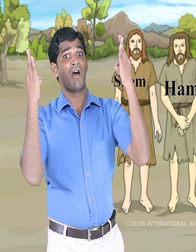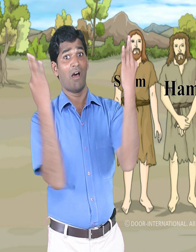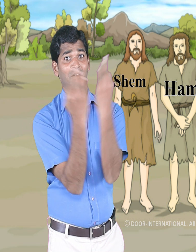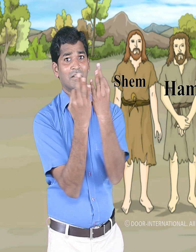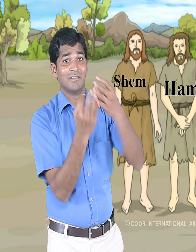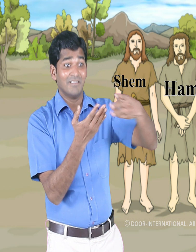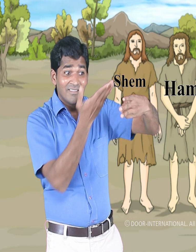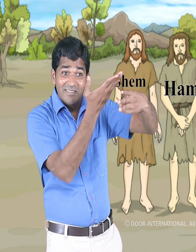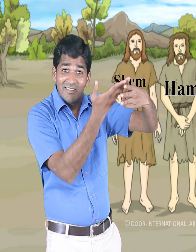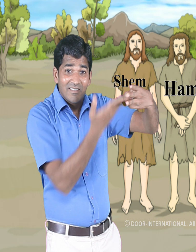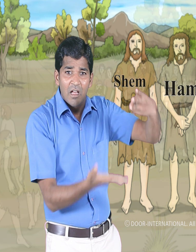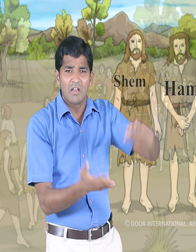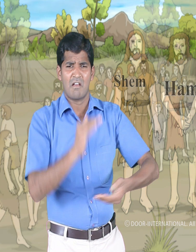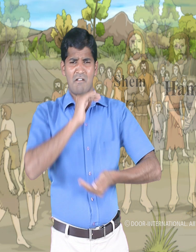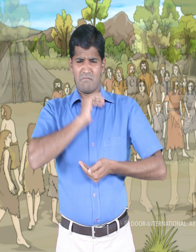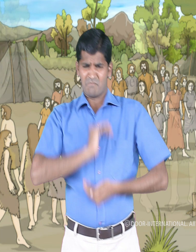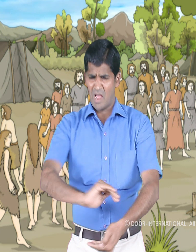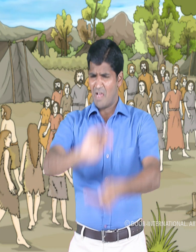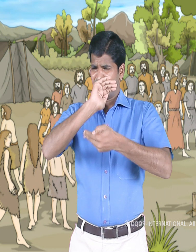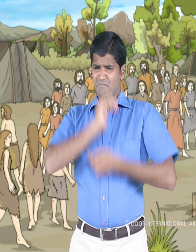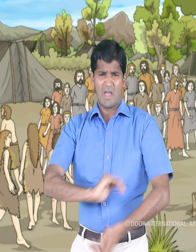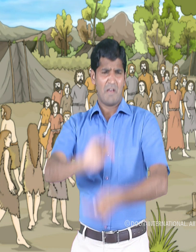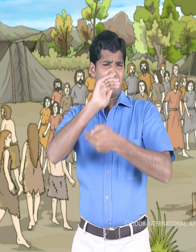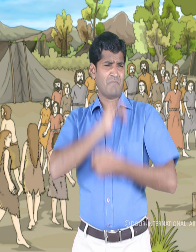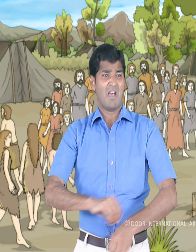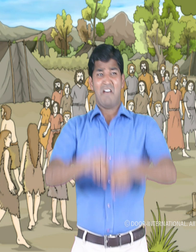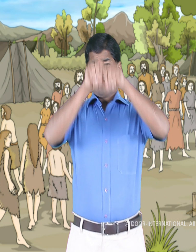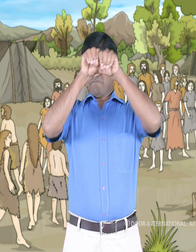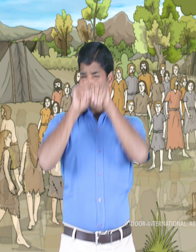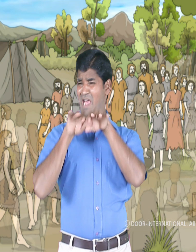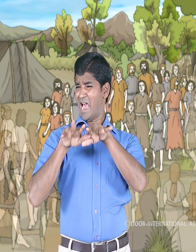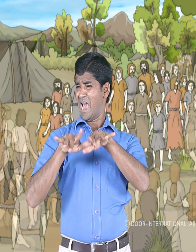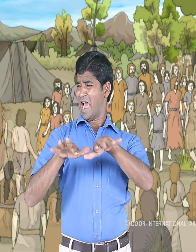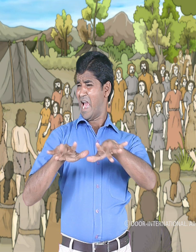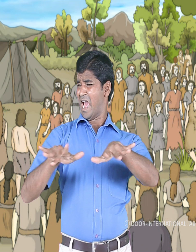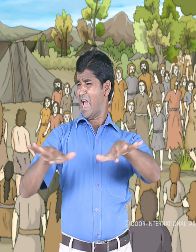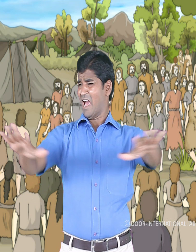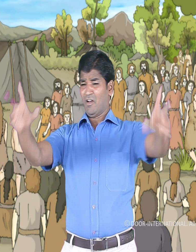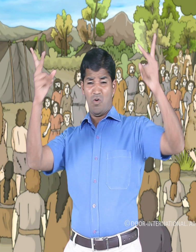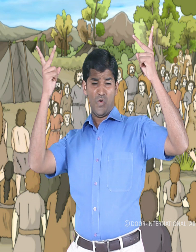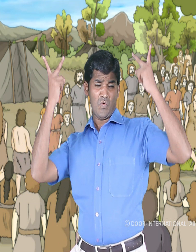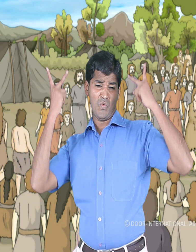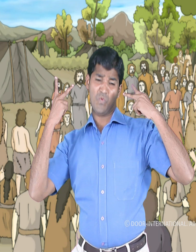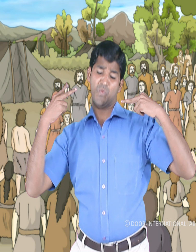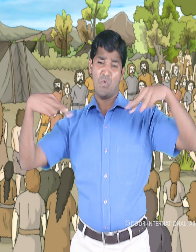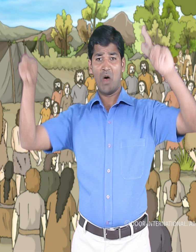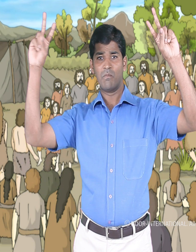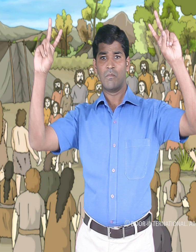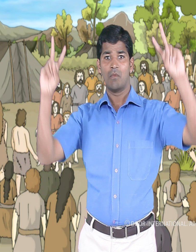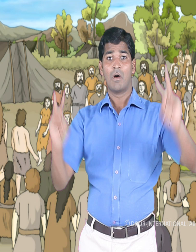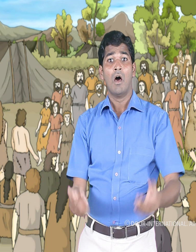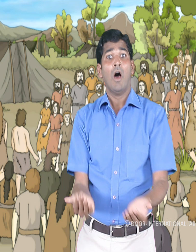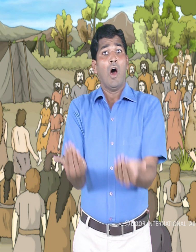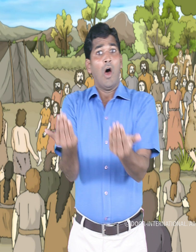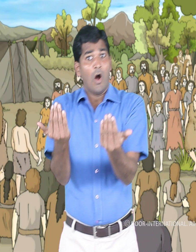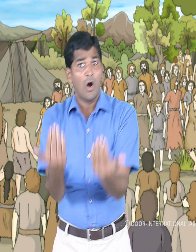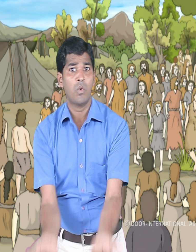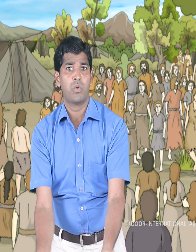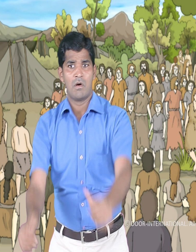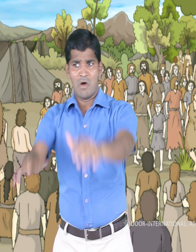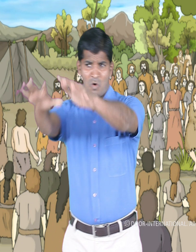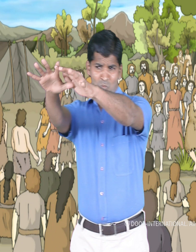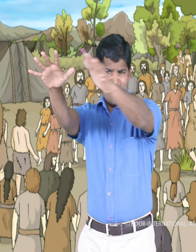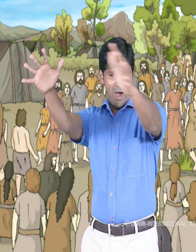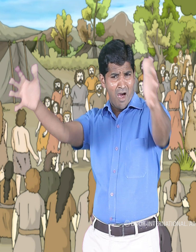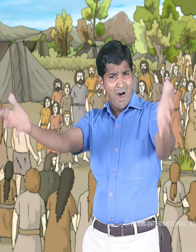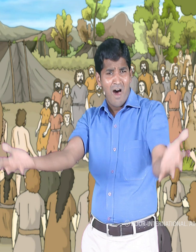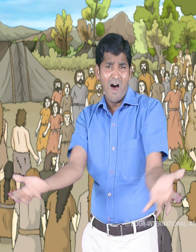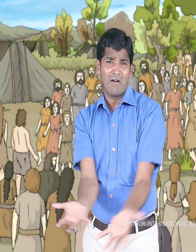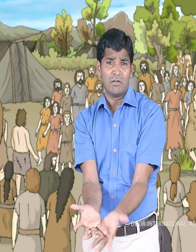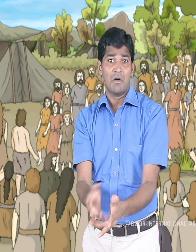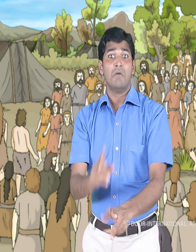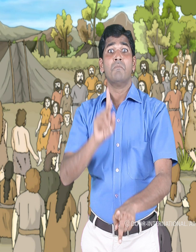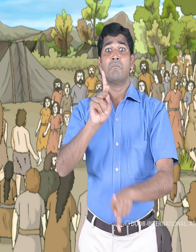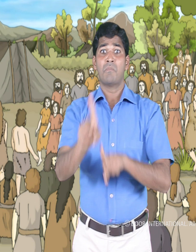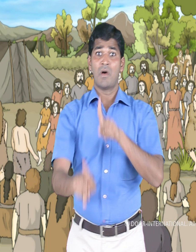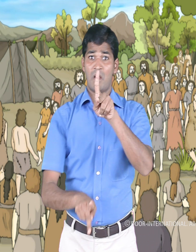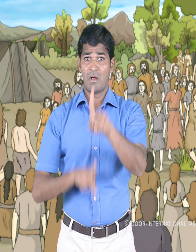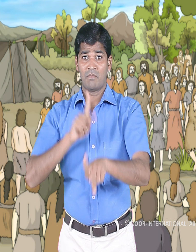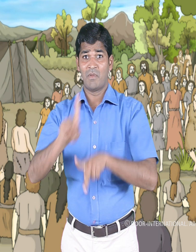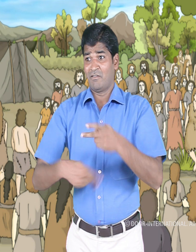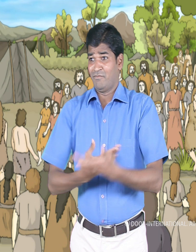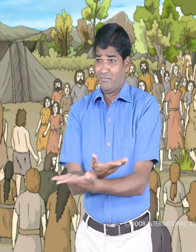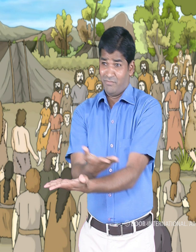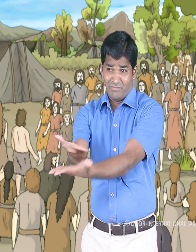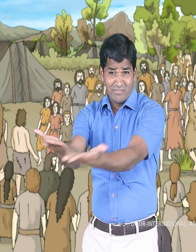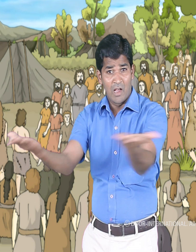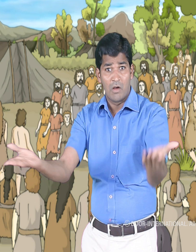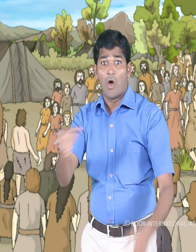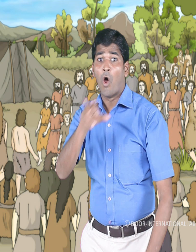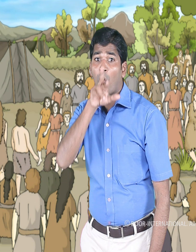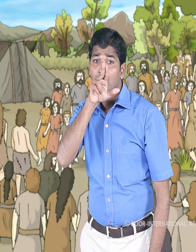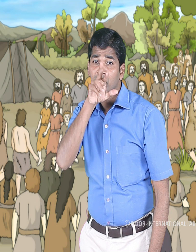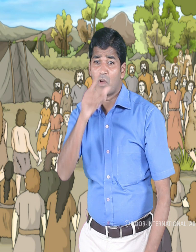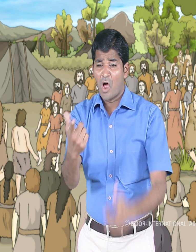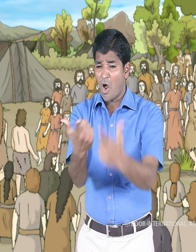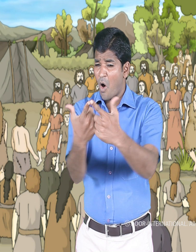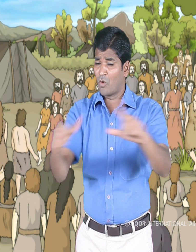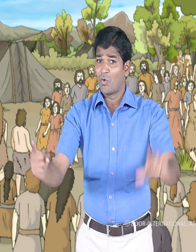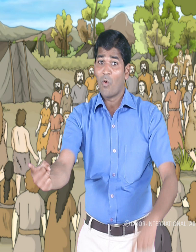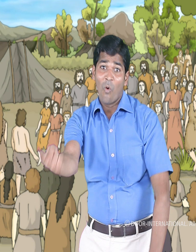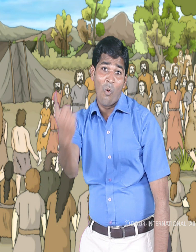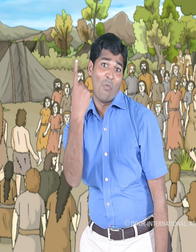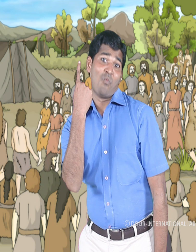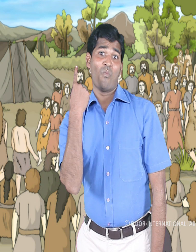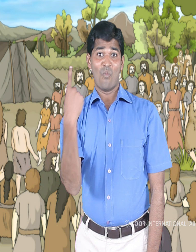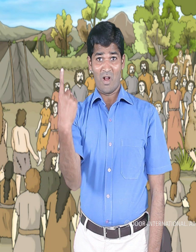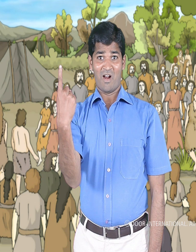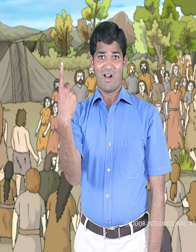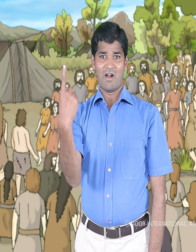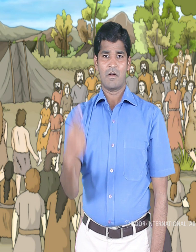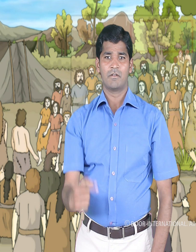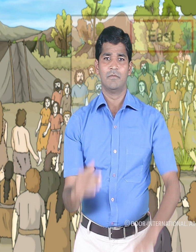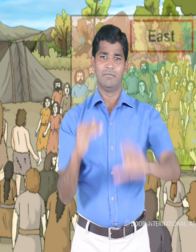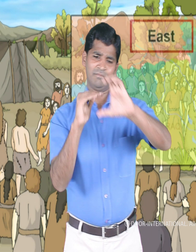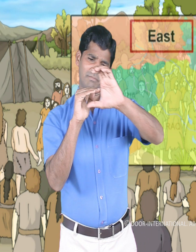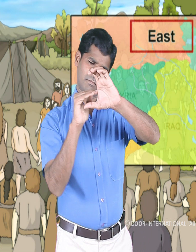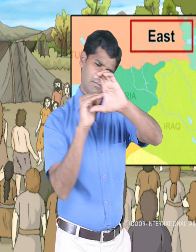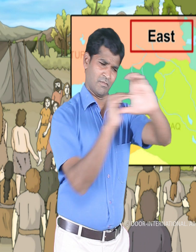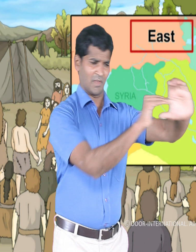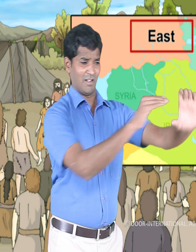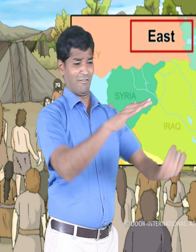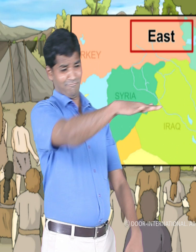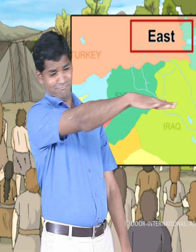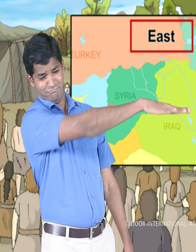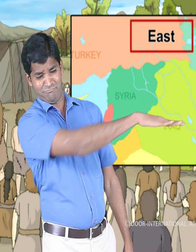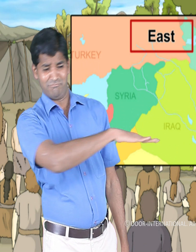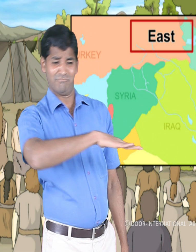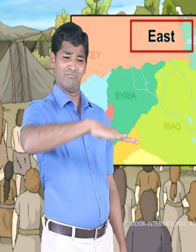From these the nations of the earth spread out after the flood. Now the whole world had one language and a common form of speech.